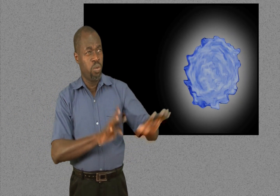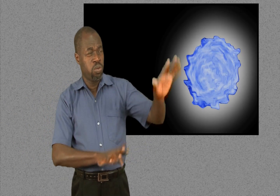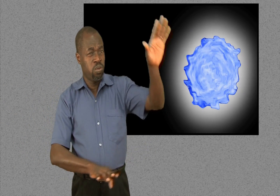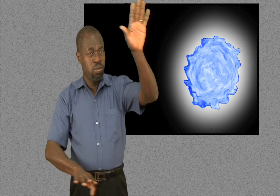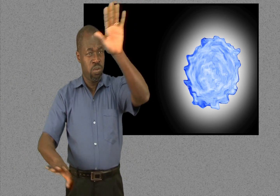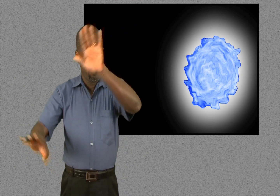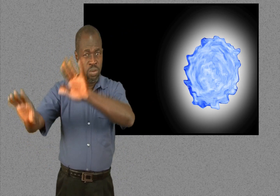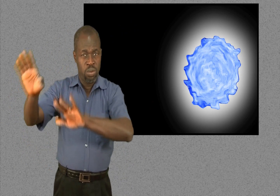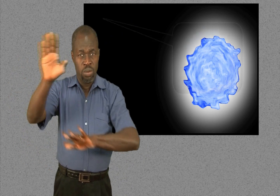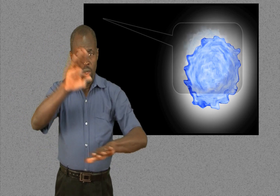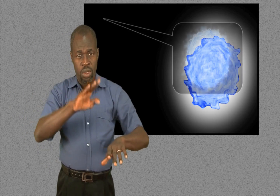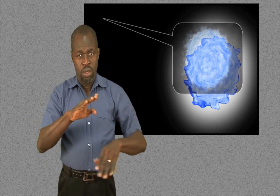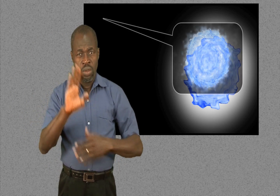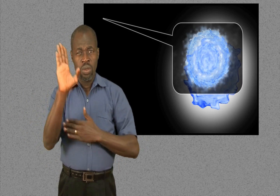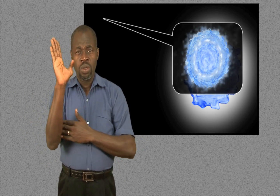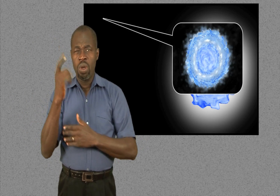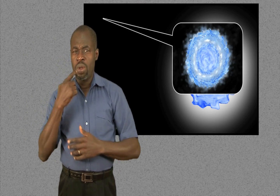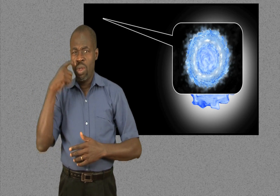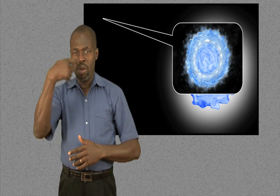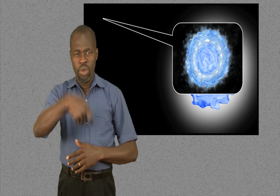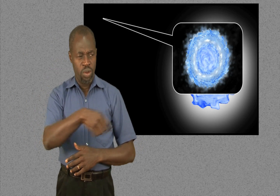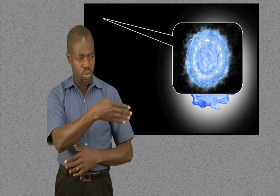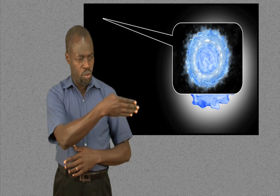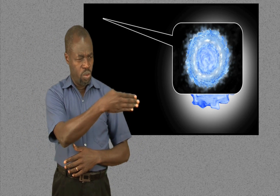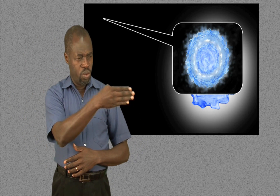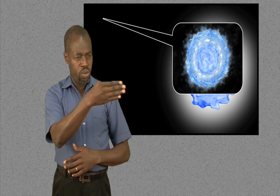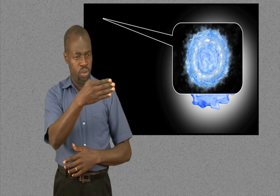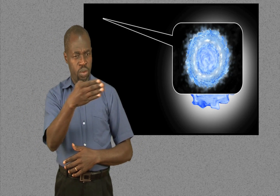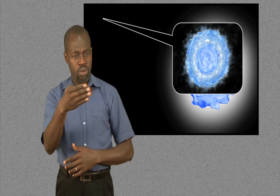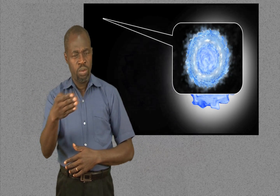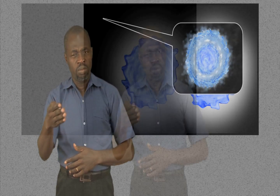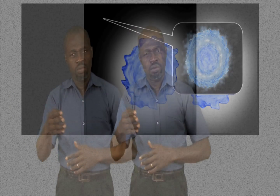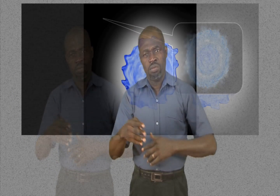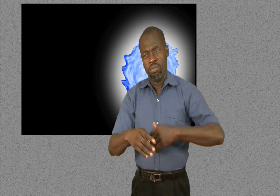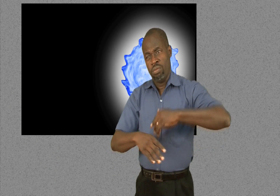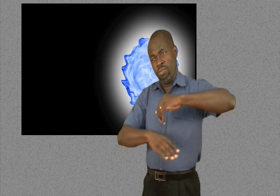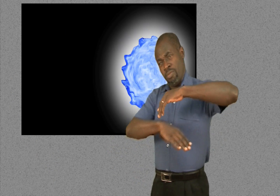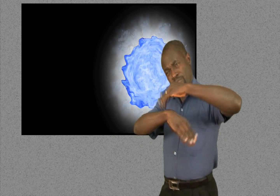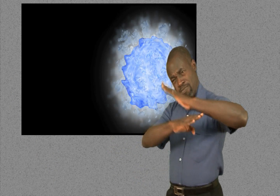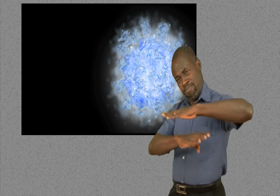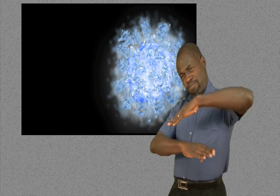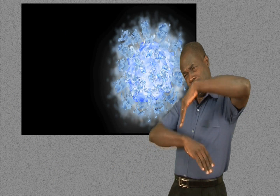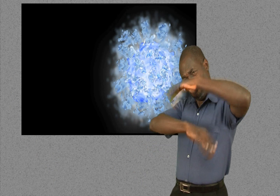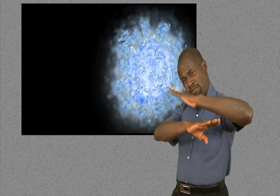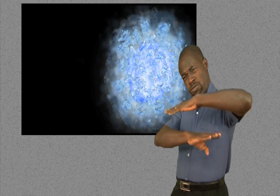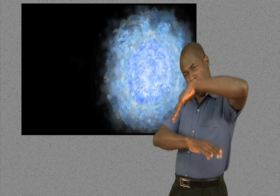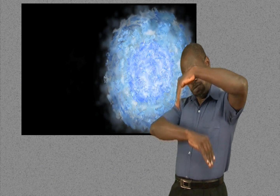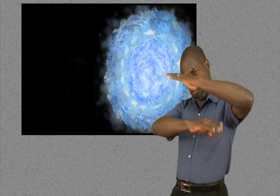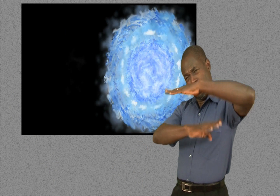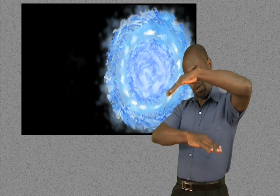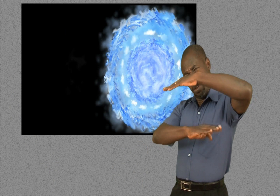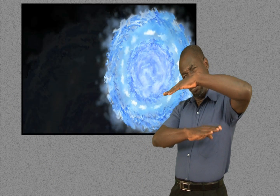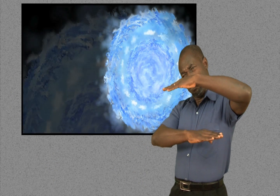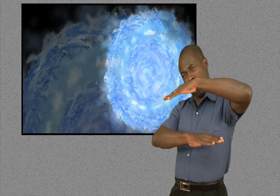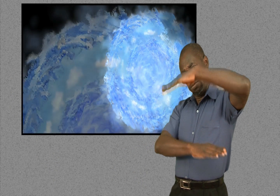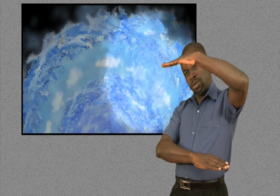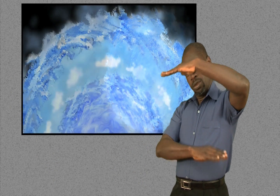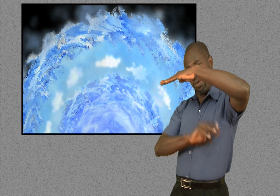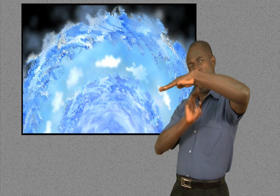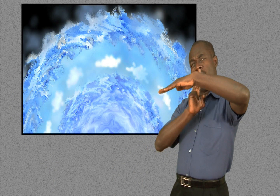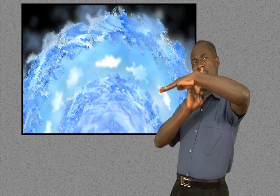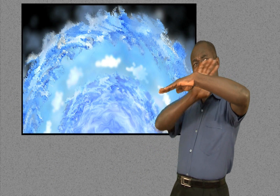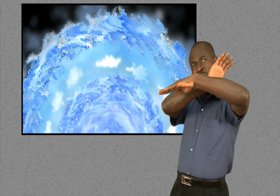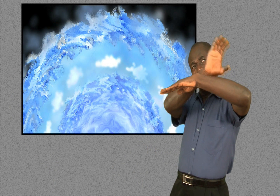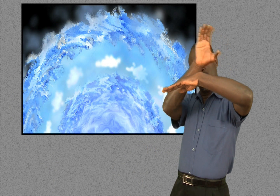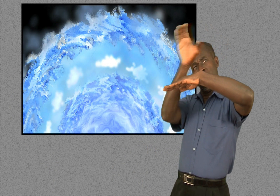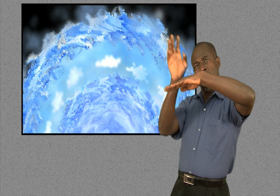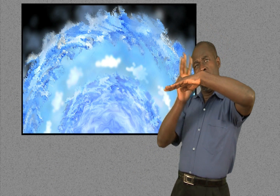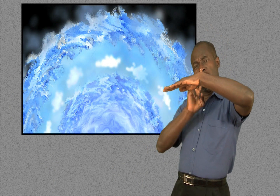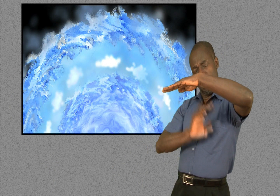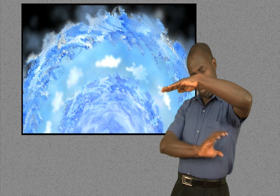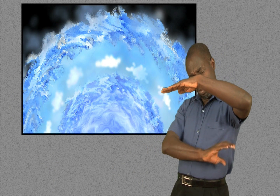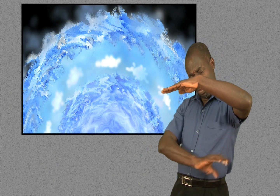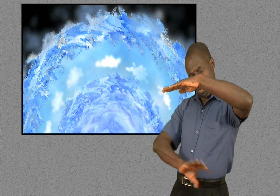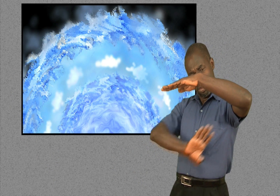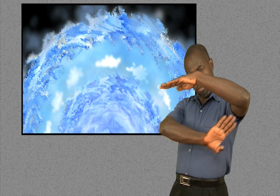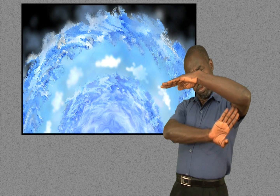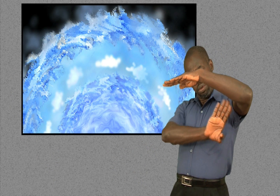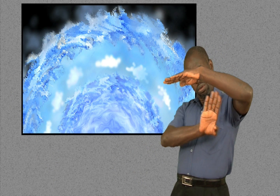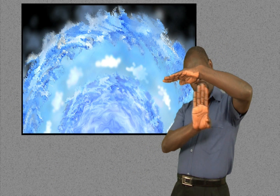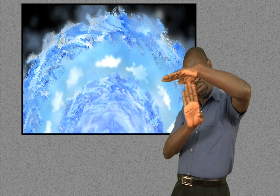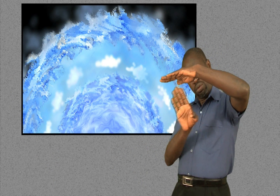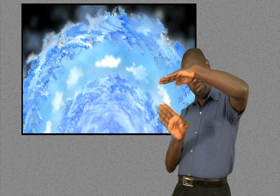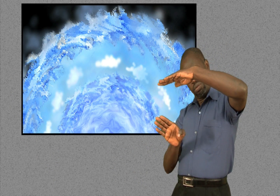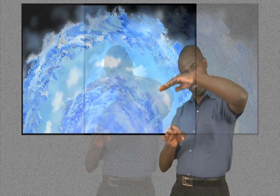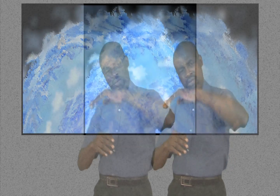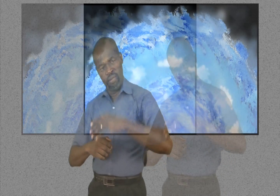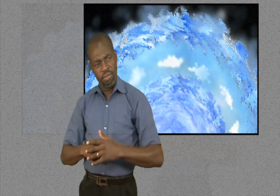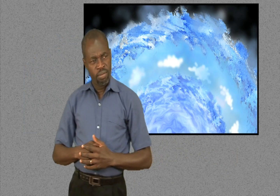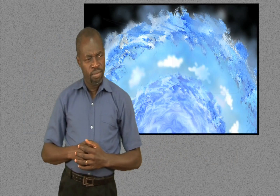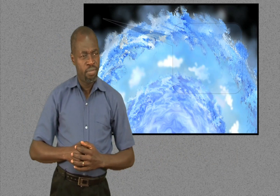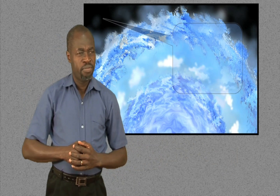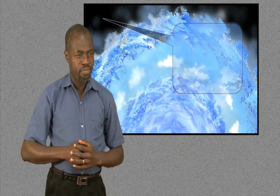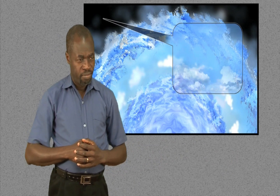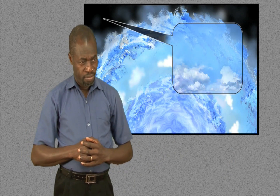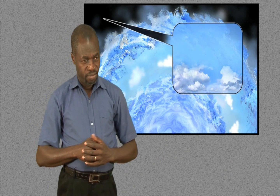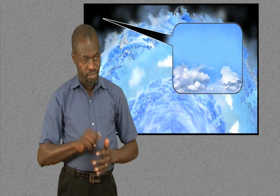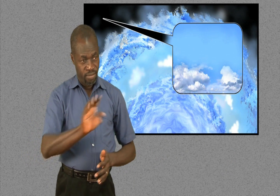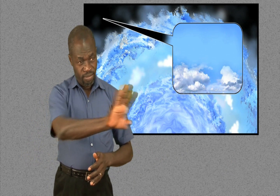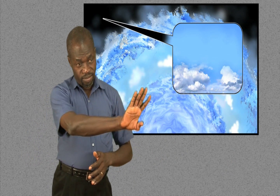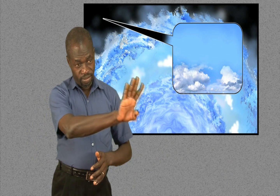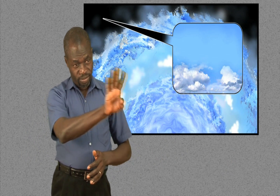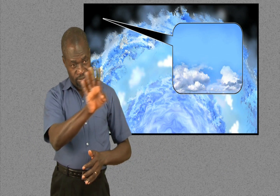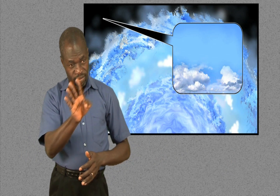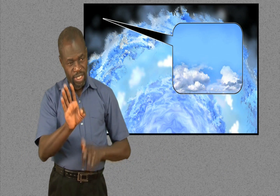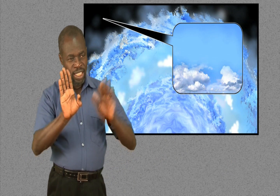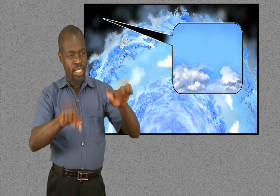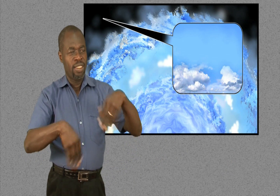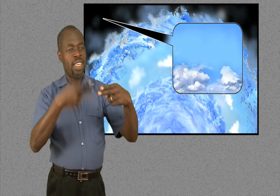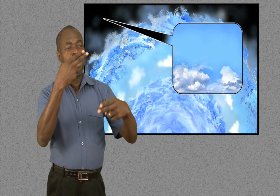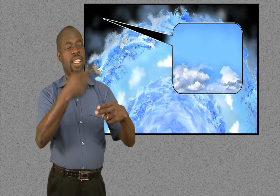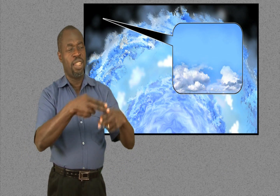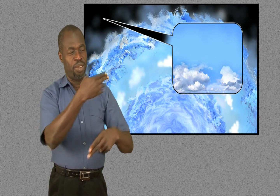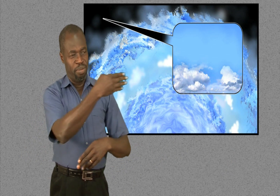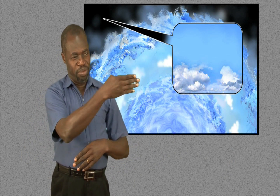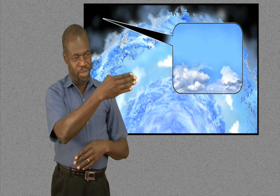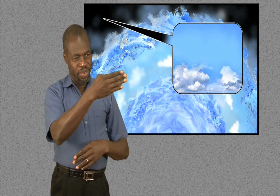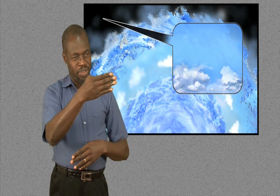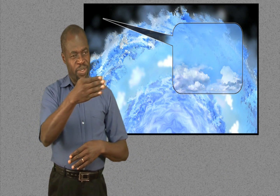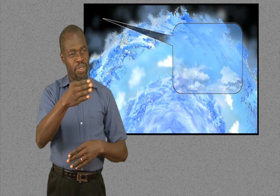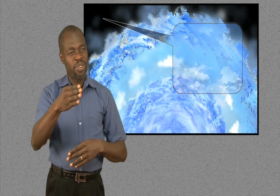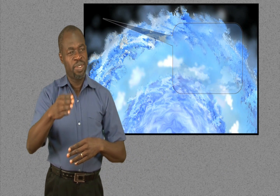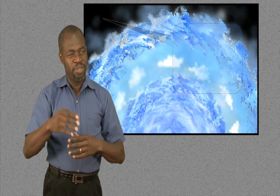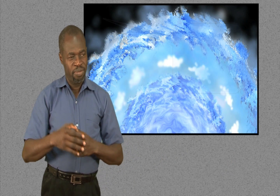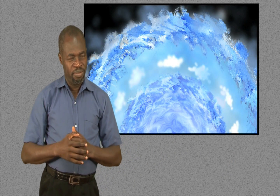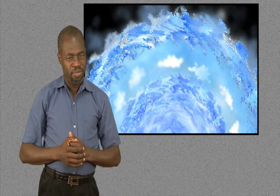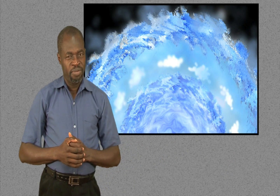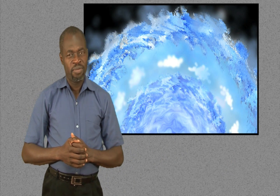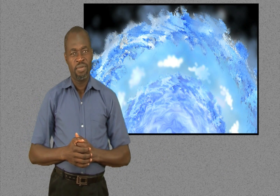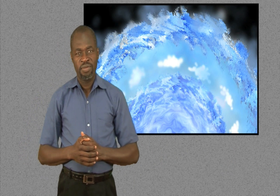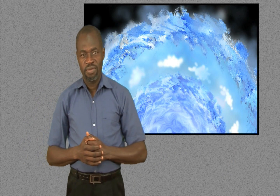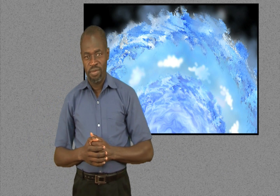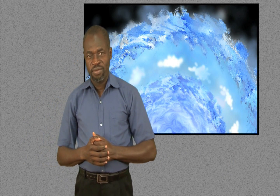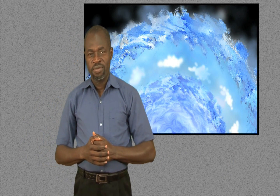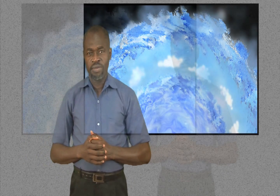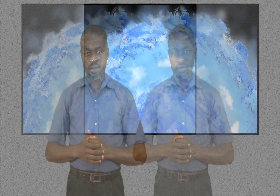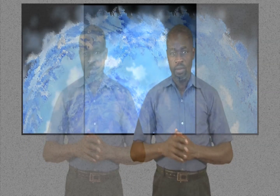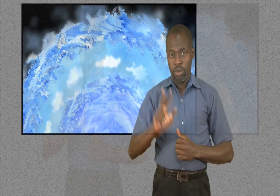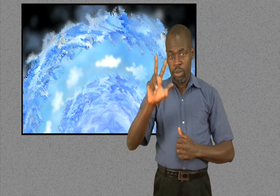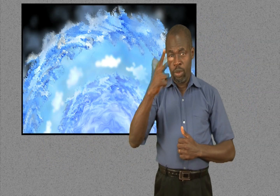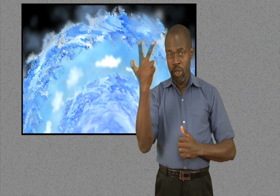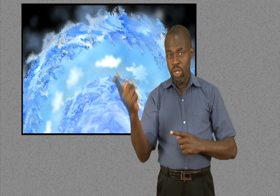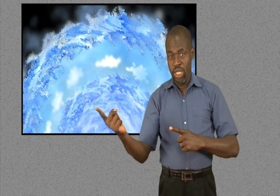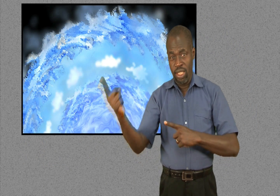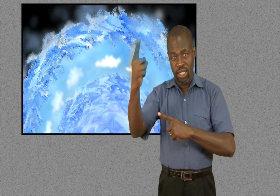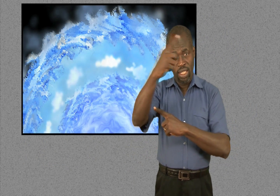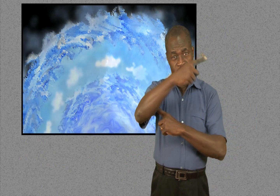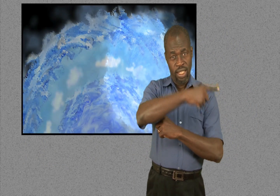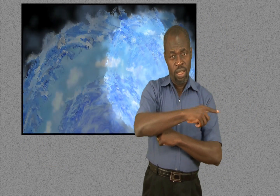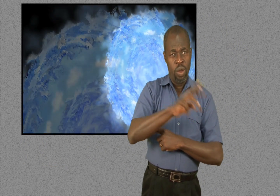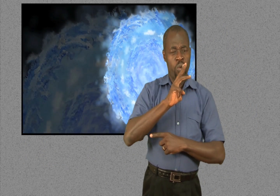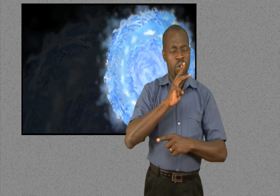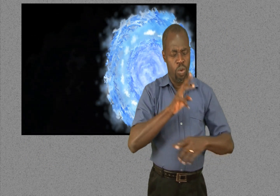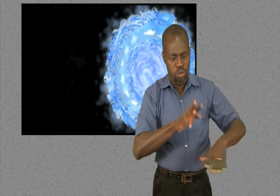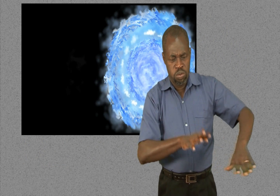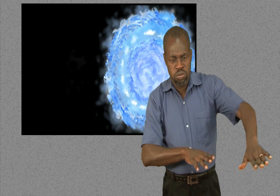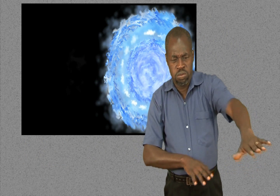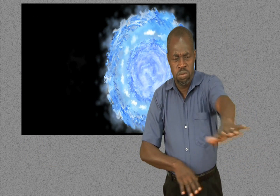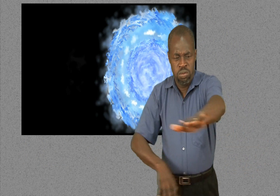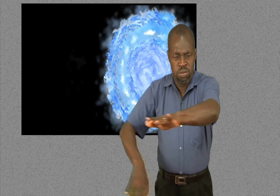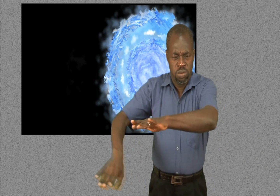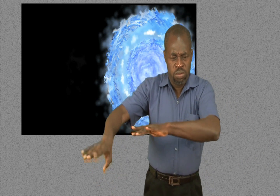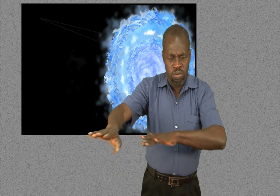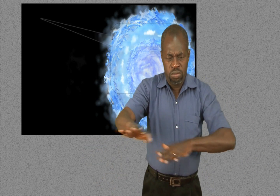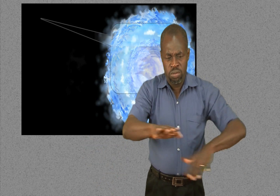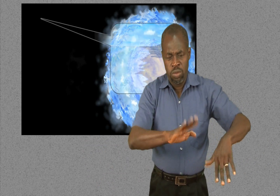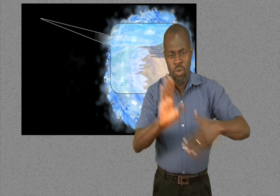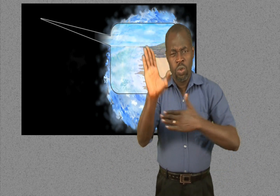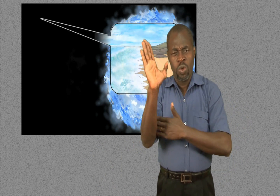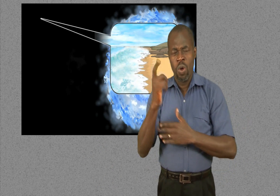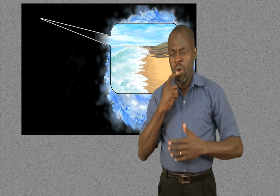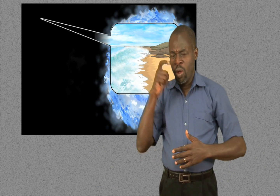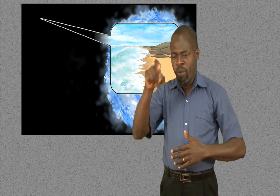So God made the expanse and separated the waters beneath it from the waters above. And it was so. God called the expanse “sky.” And there was evening, and there was morning—the second day.